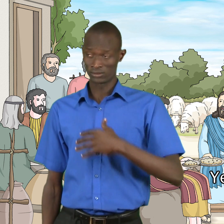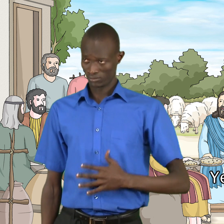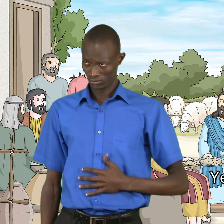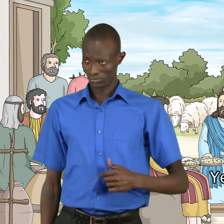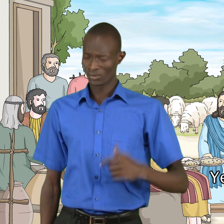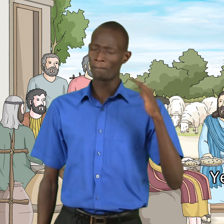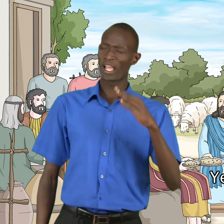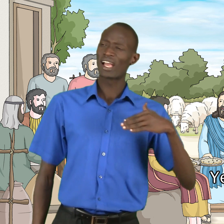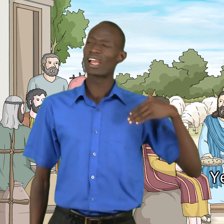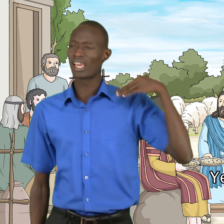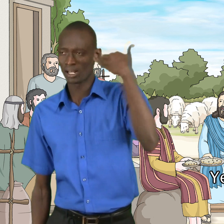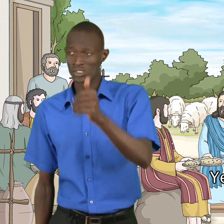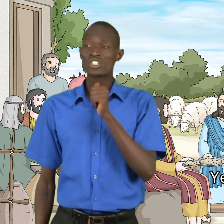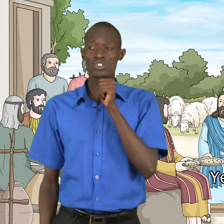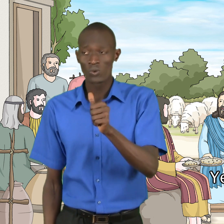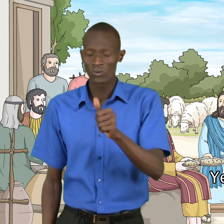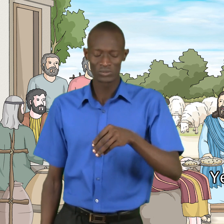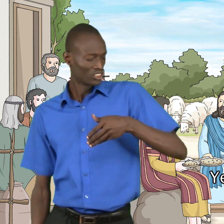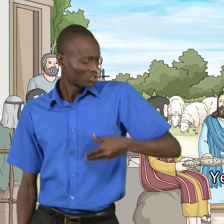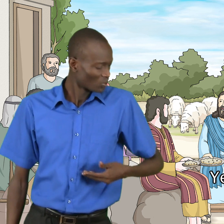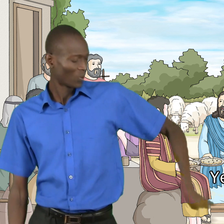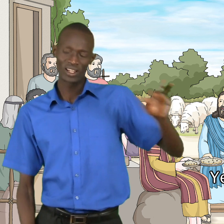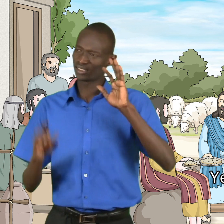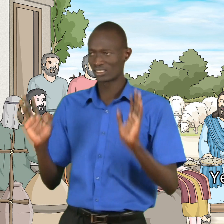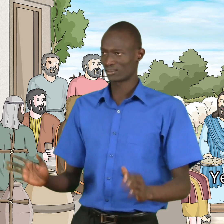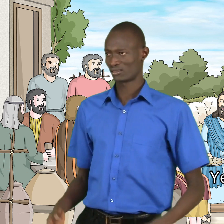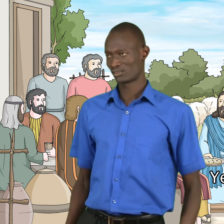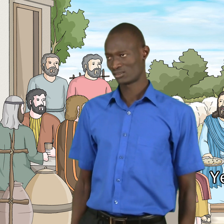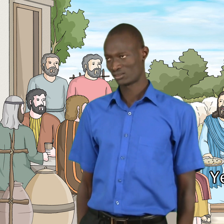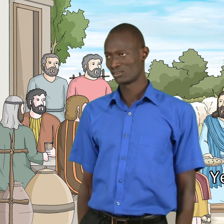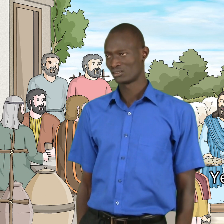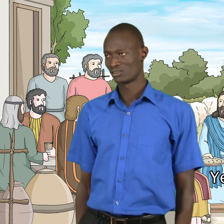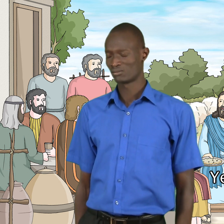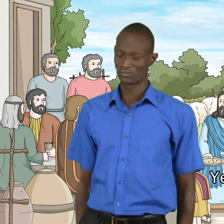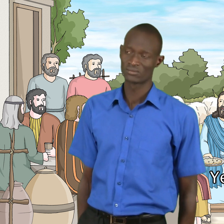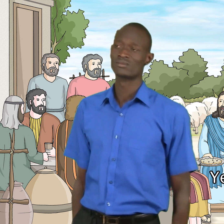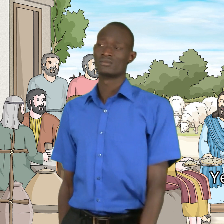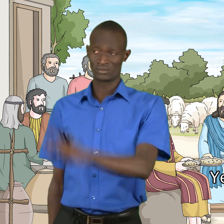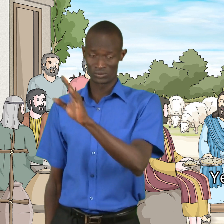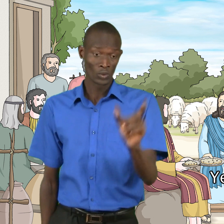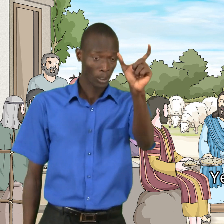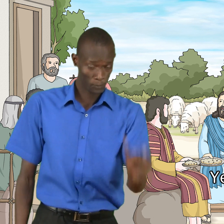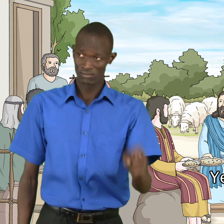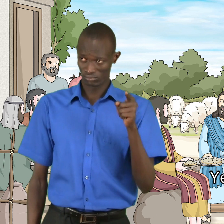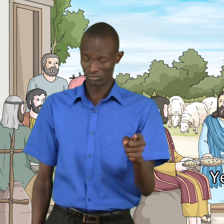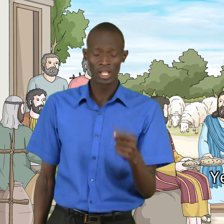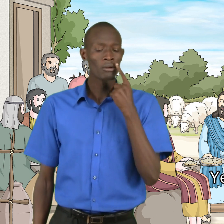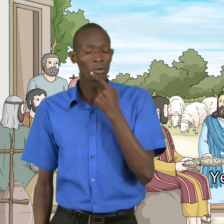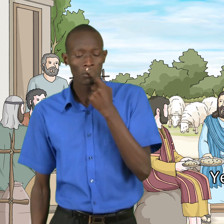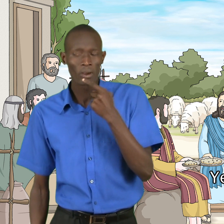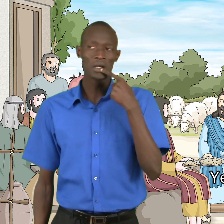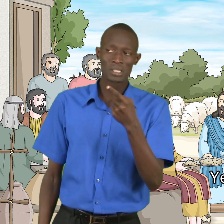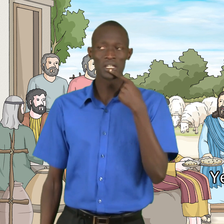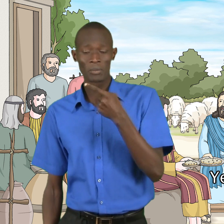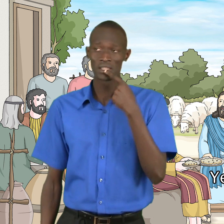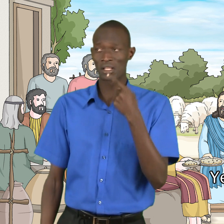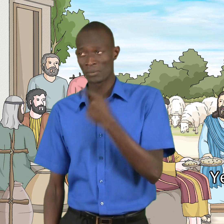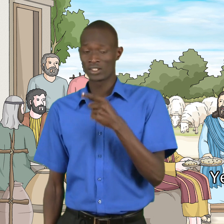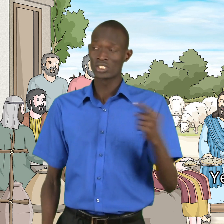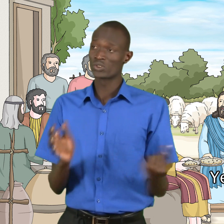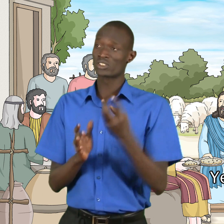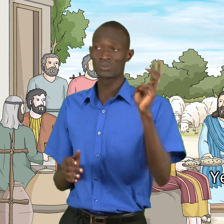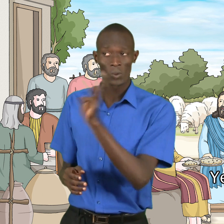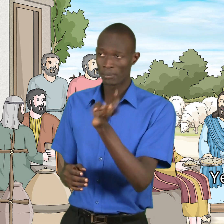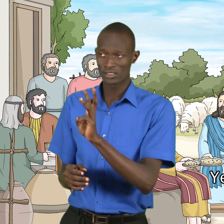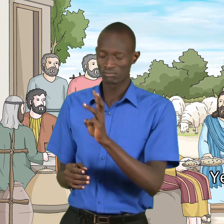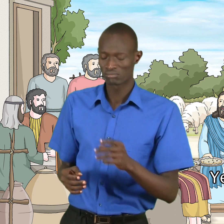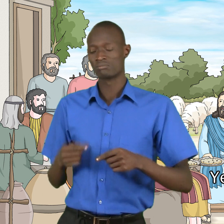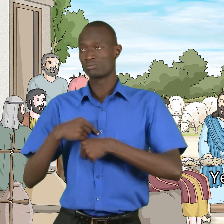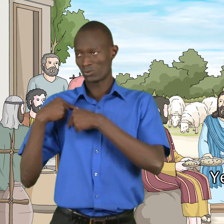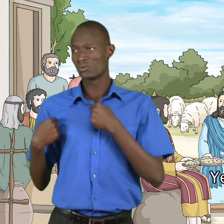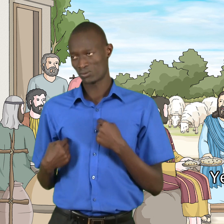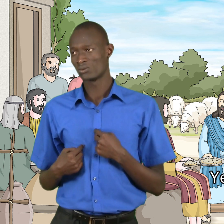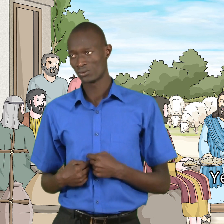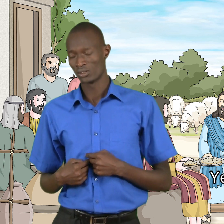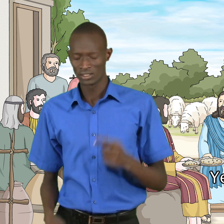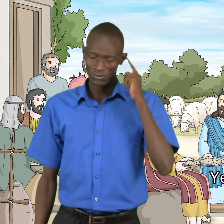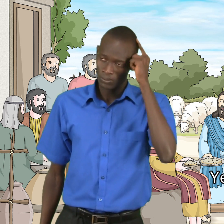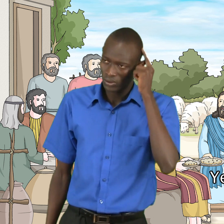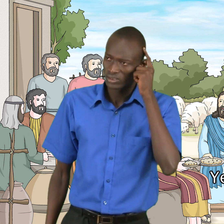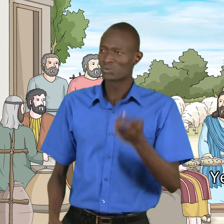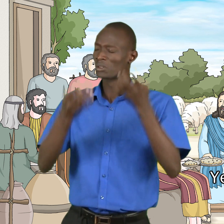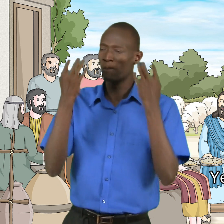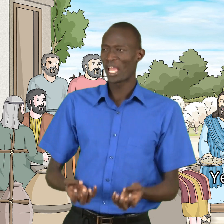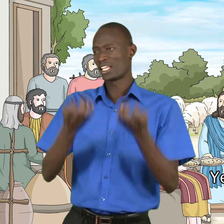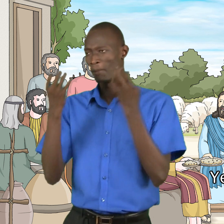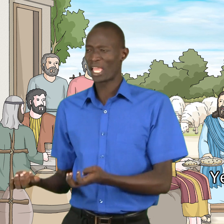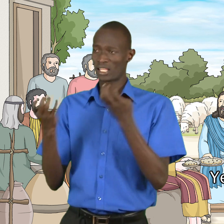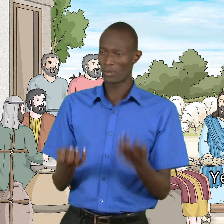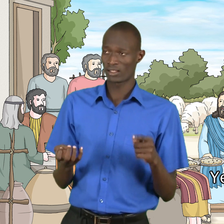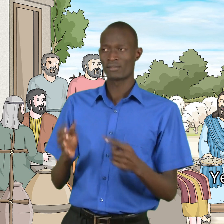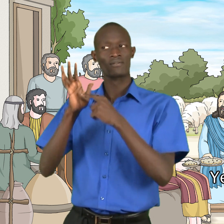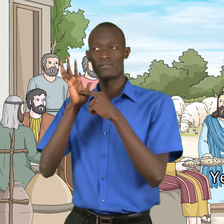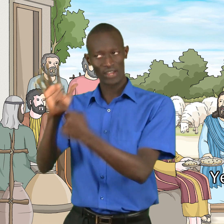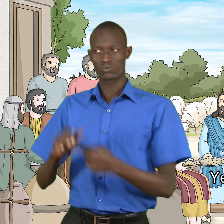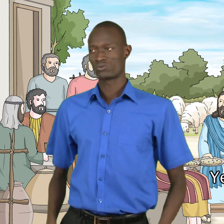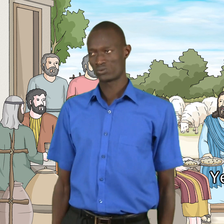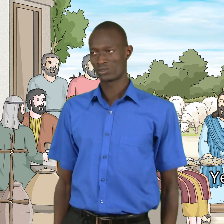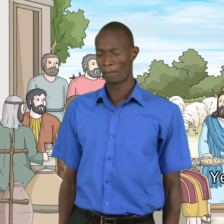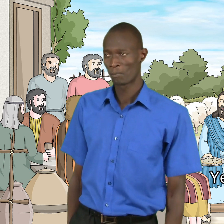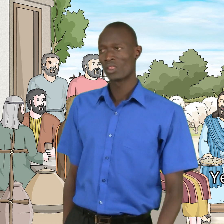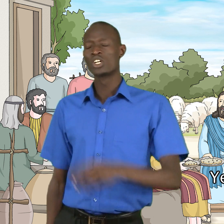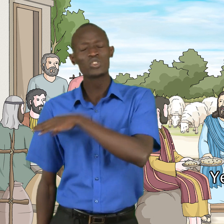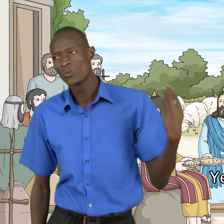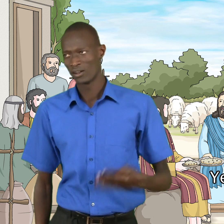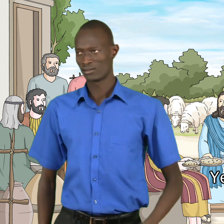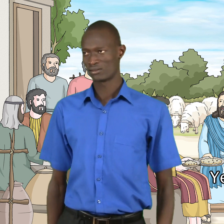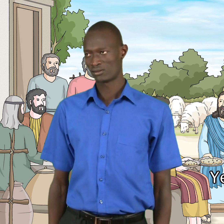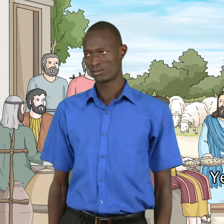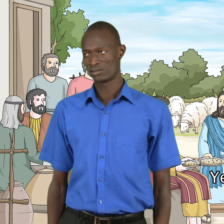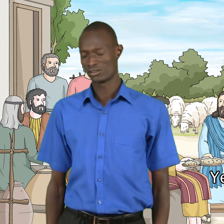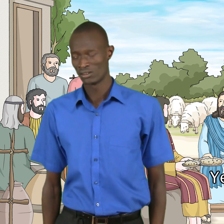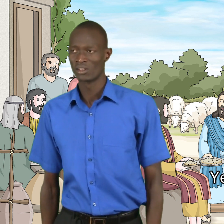But the things that come out of the mouth come from the heart, and these things defile a man.